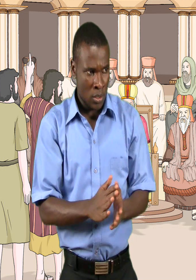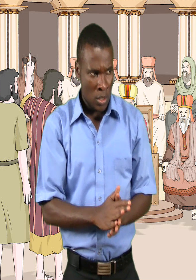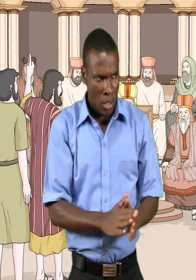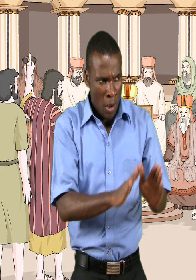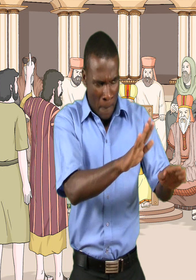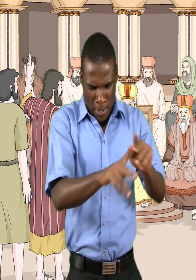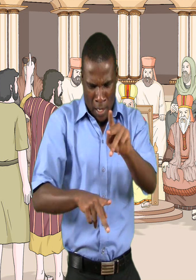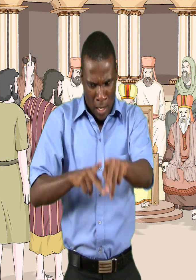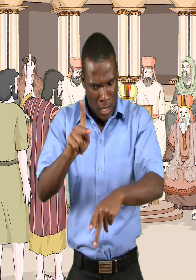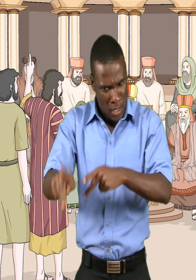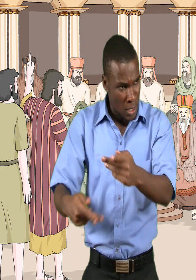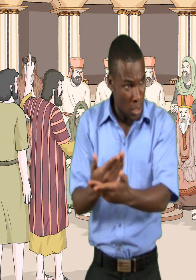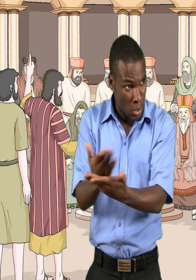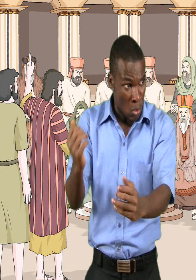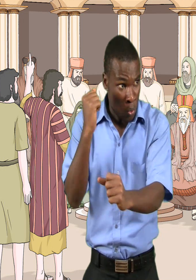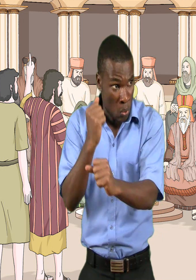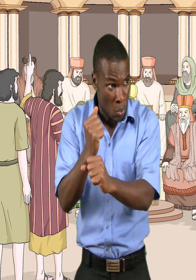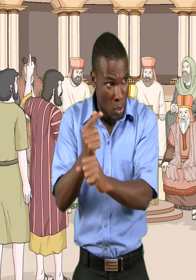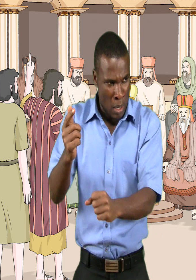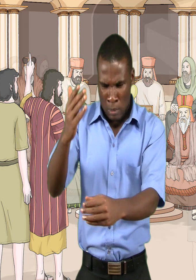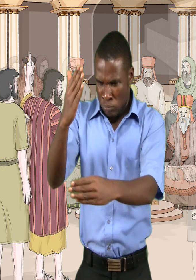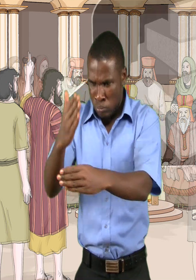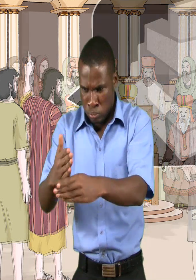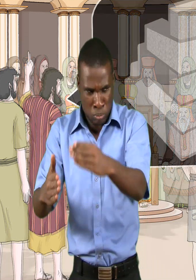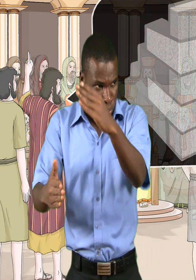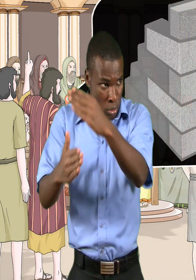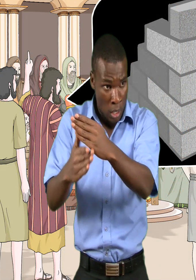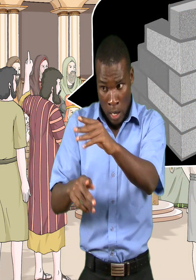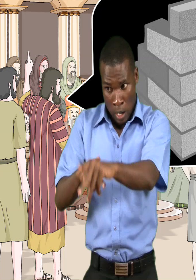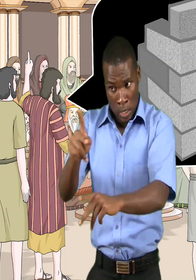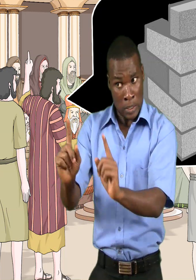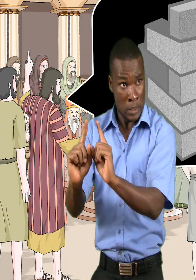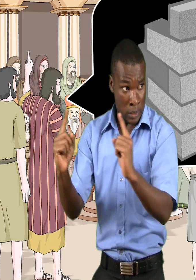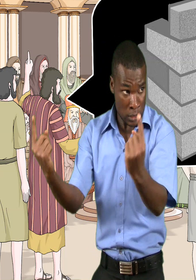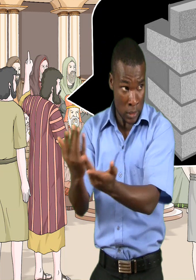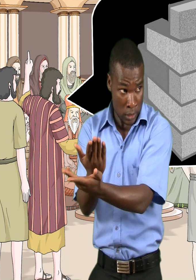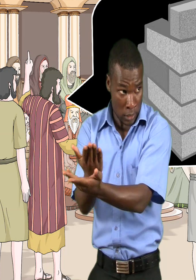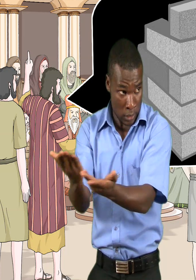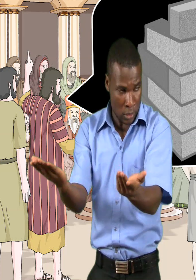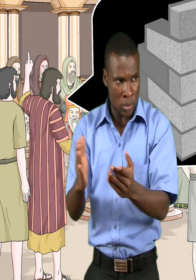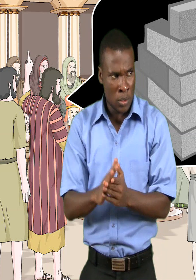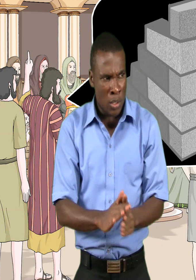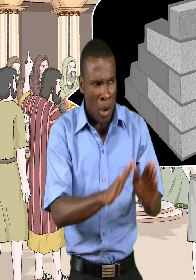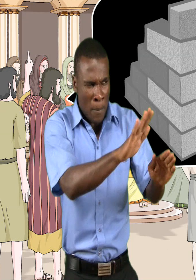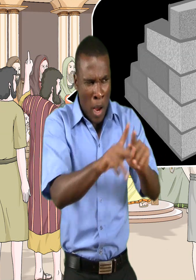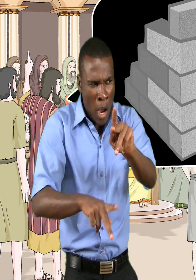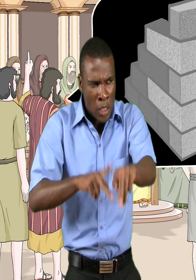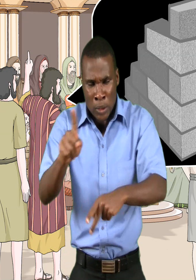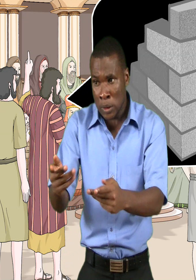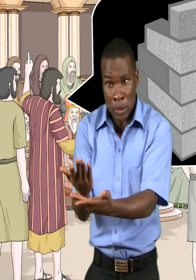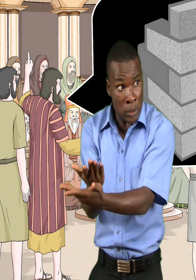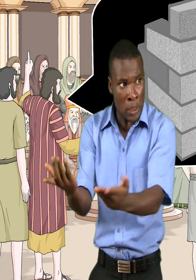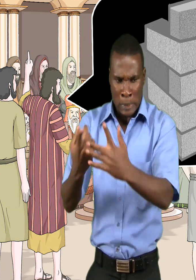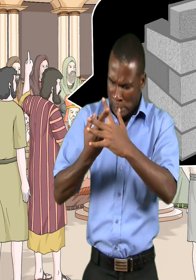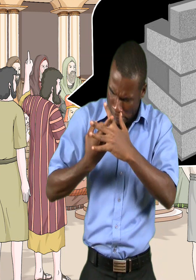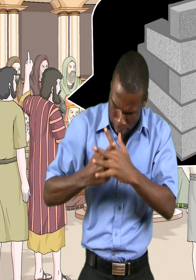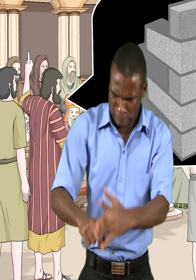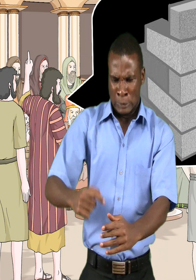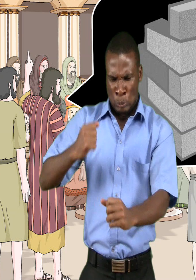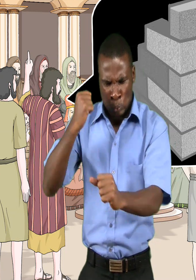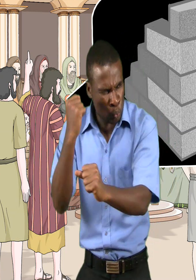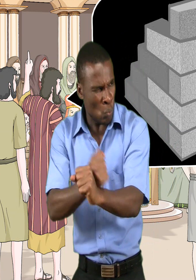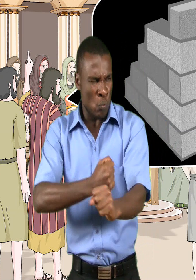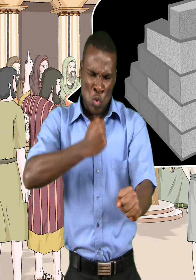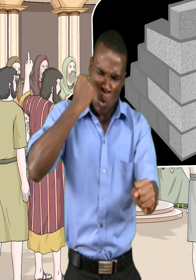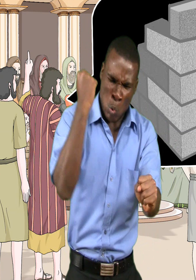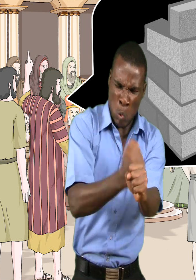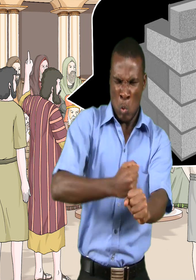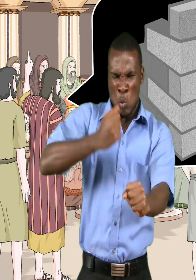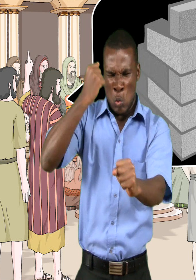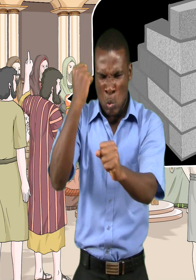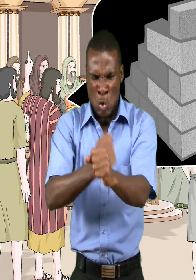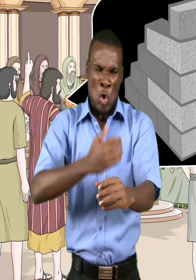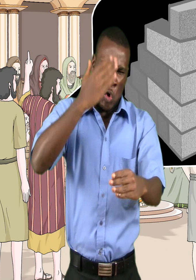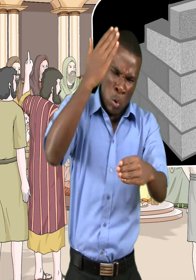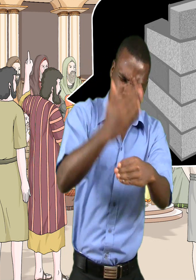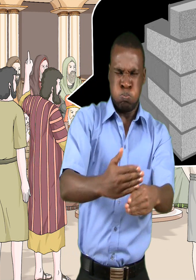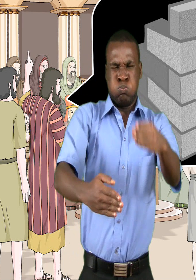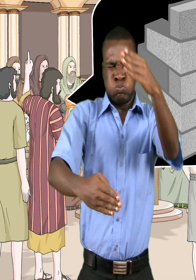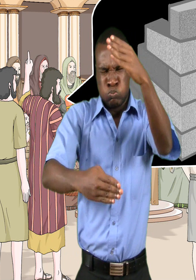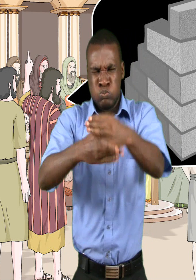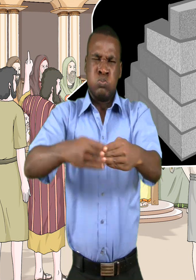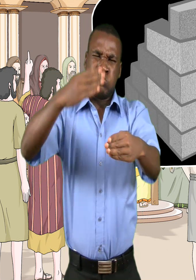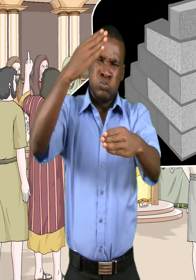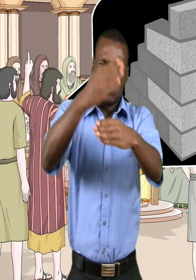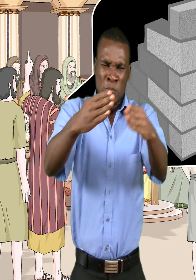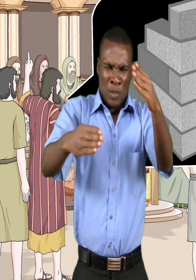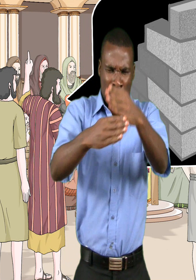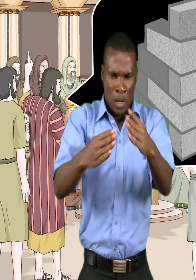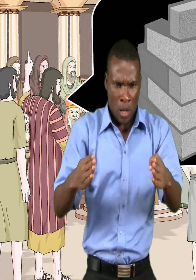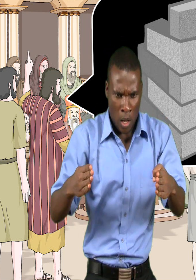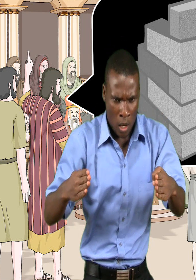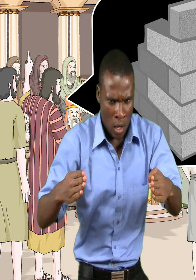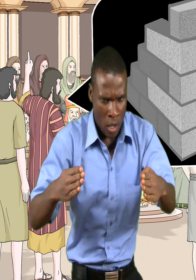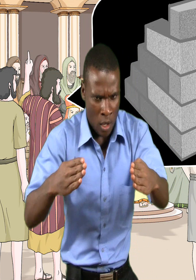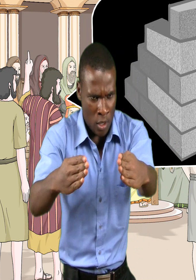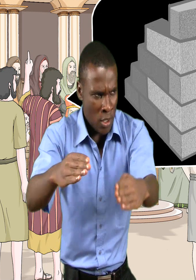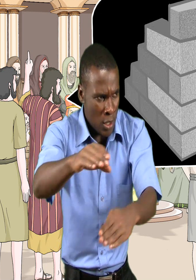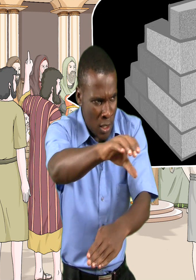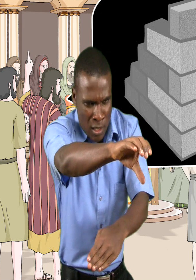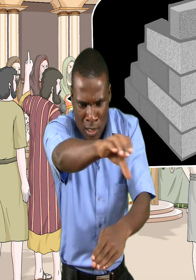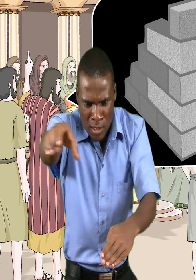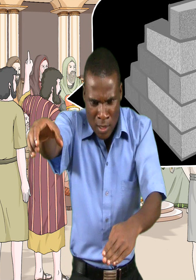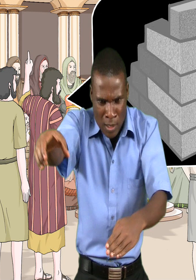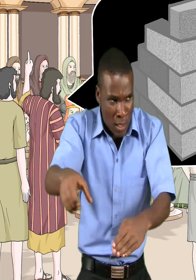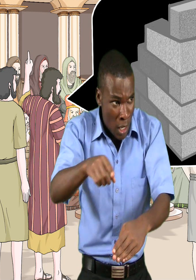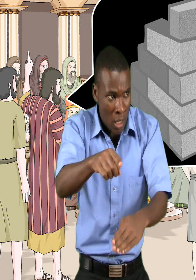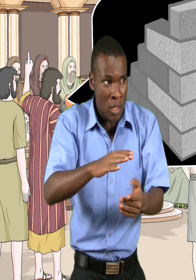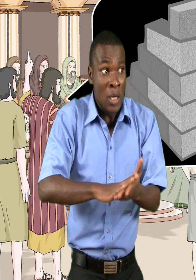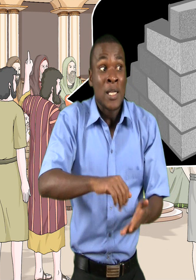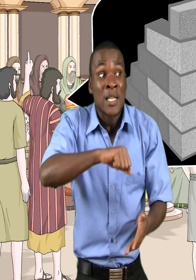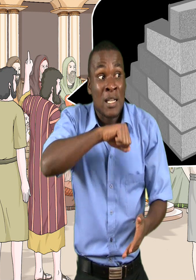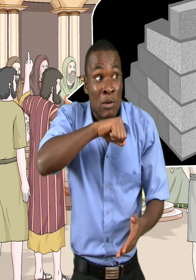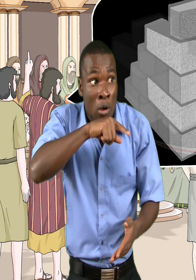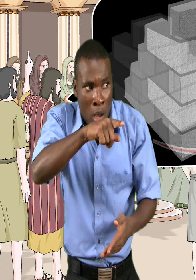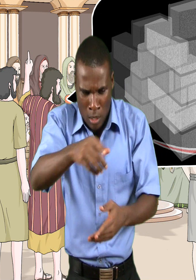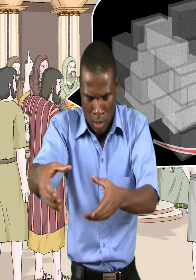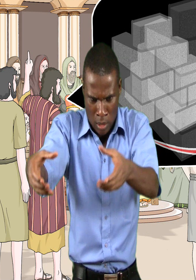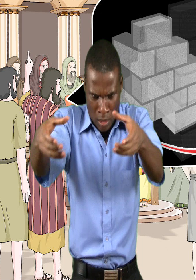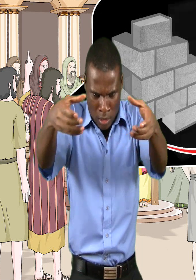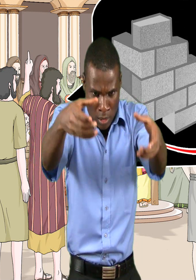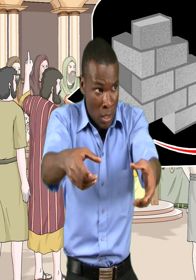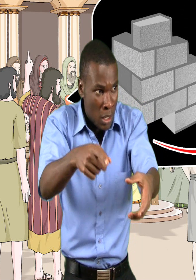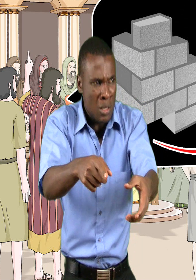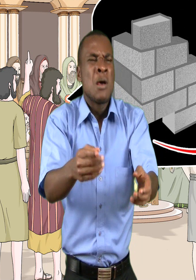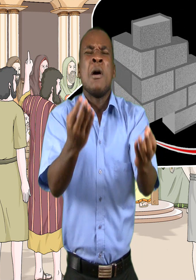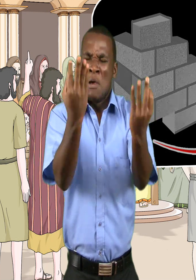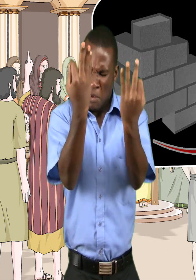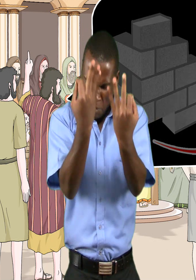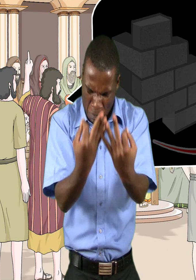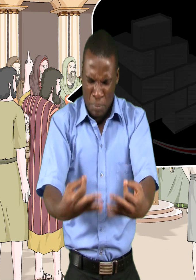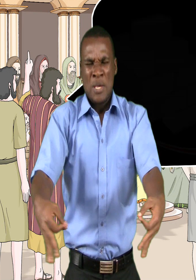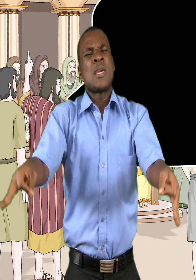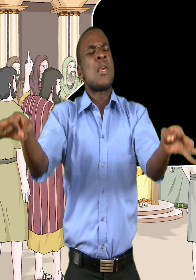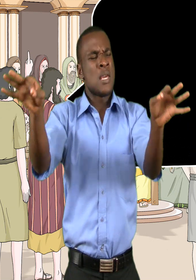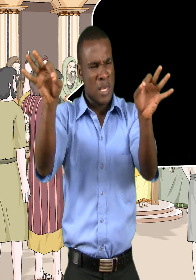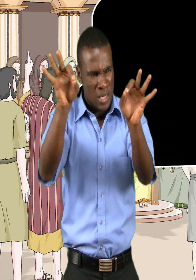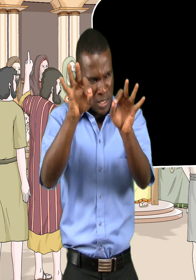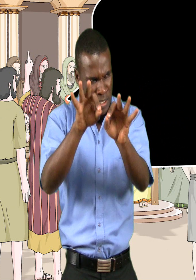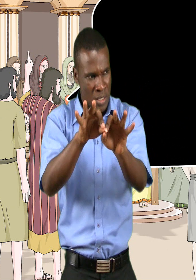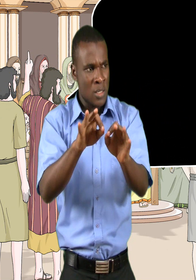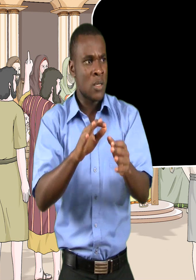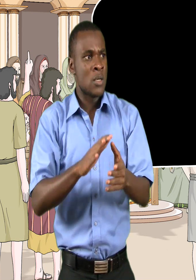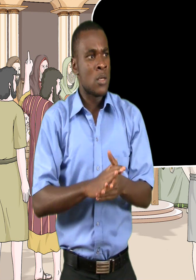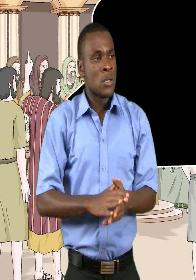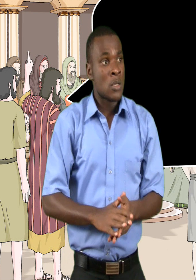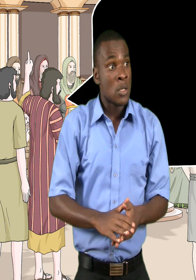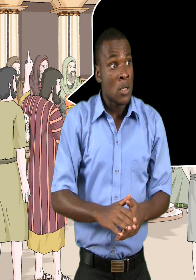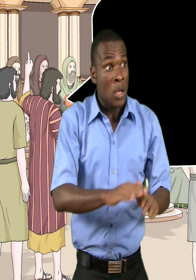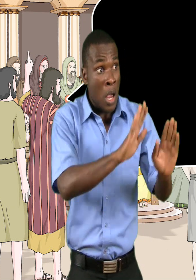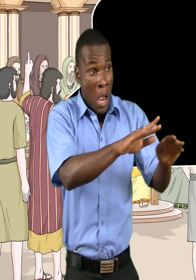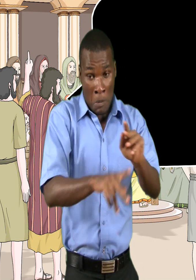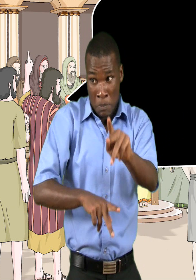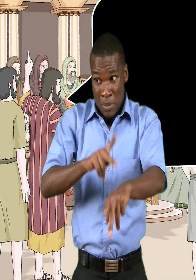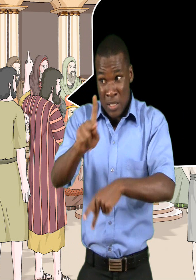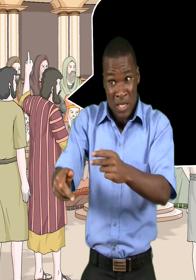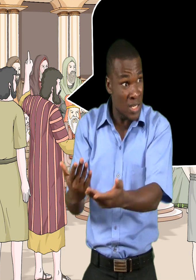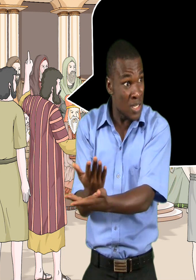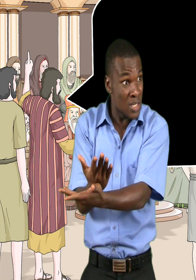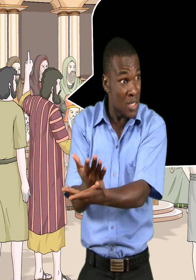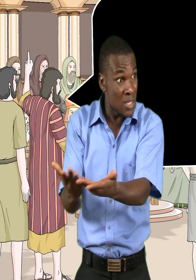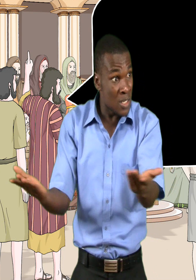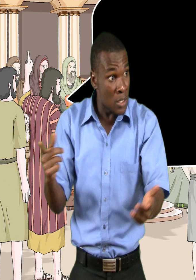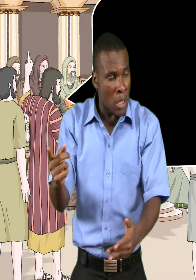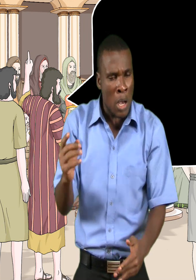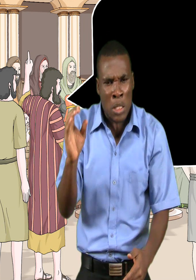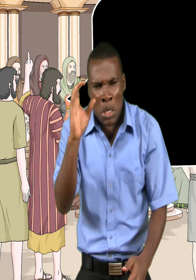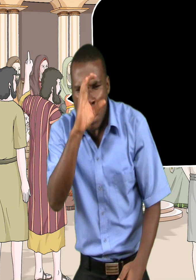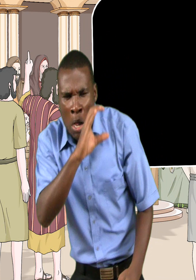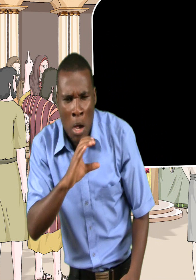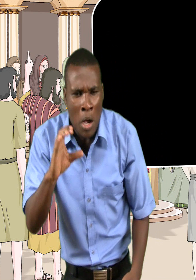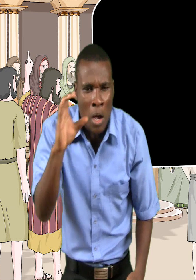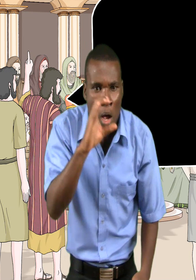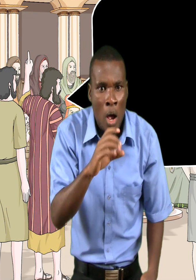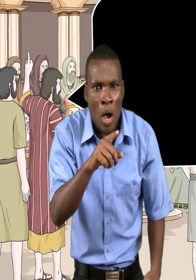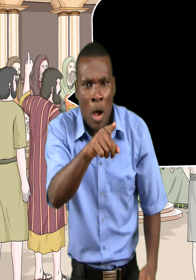This Jesus is ‘the stone you builders rejected, which has become the cornerstone.’